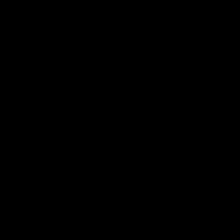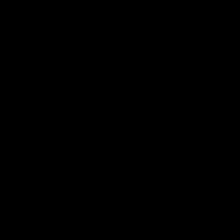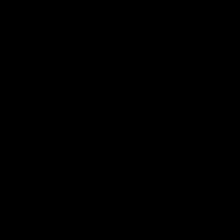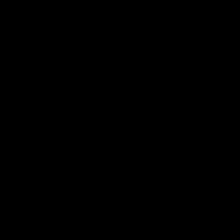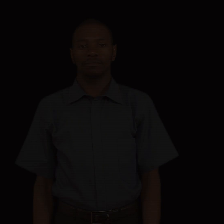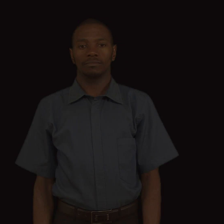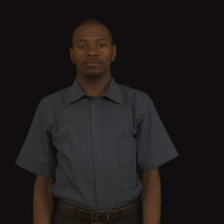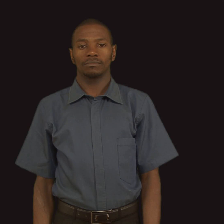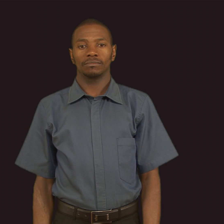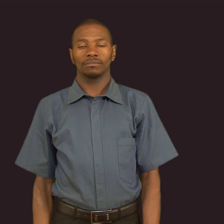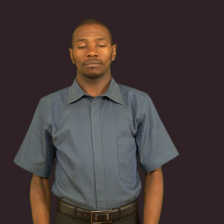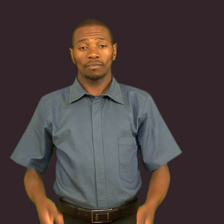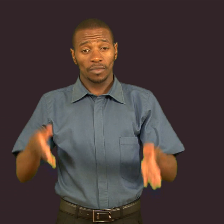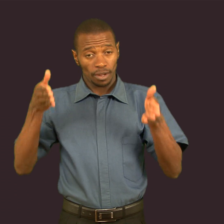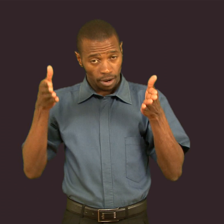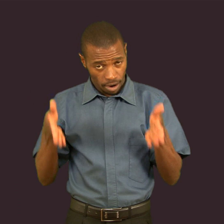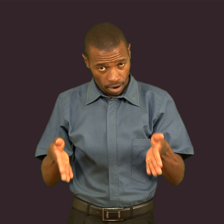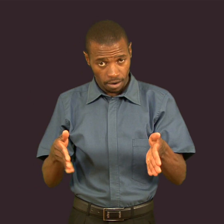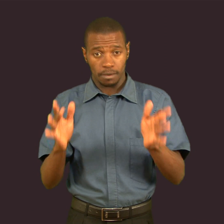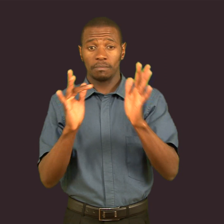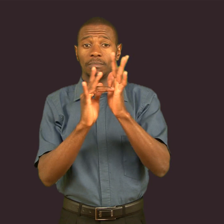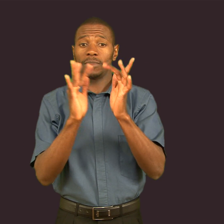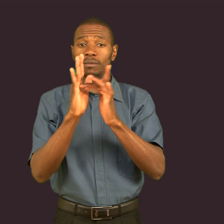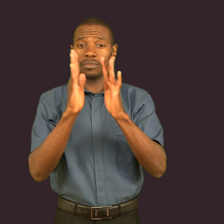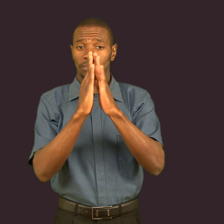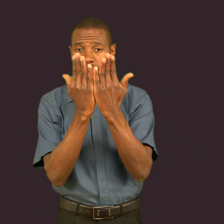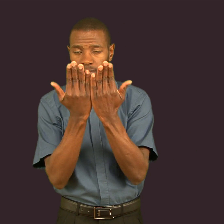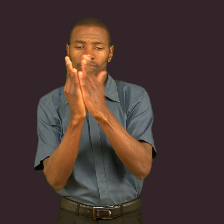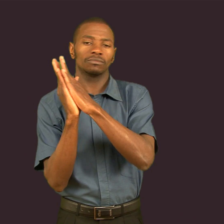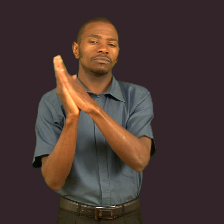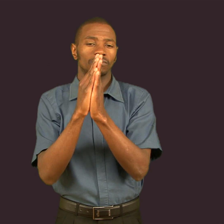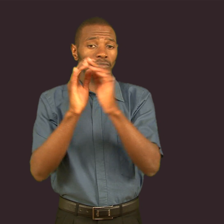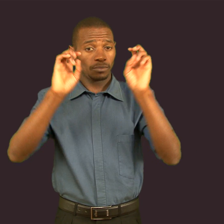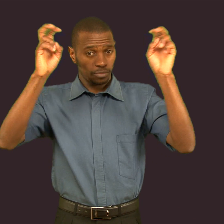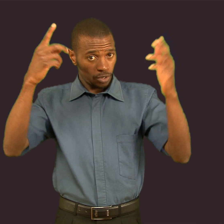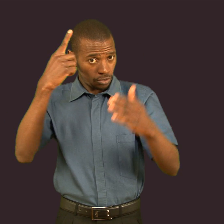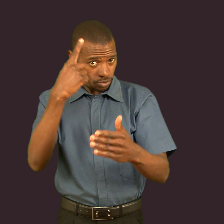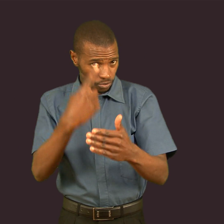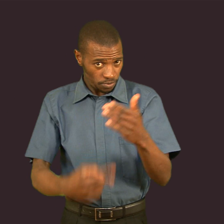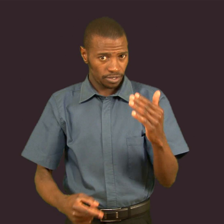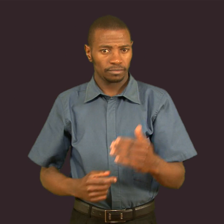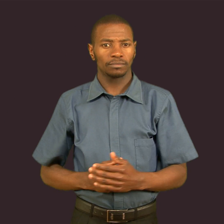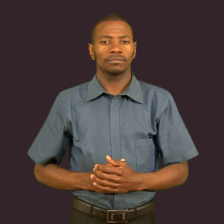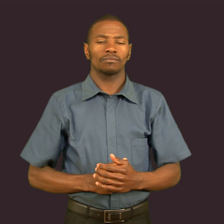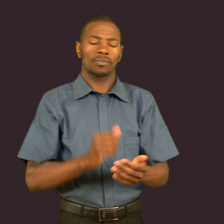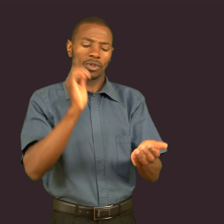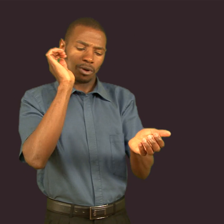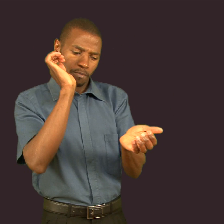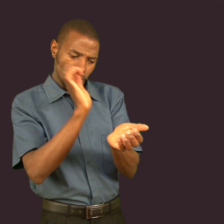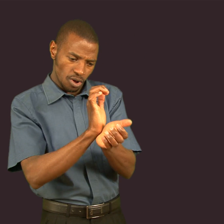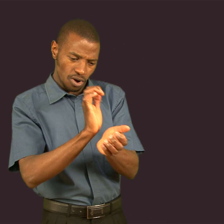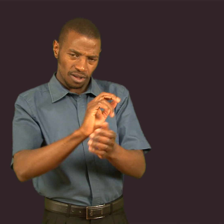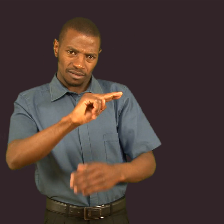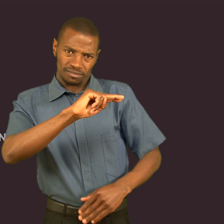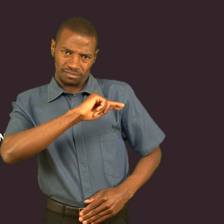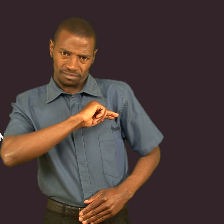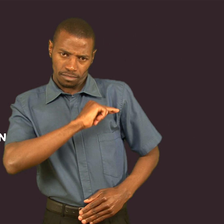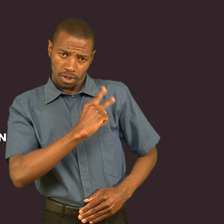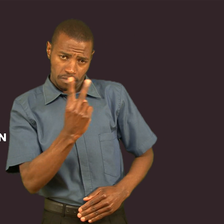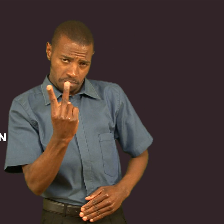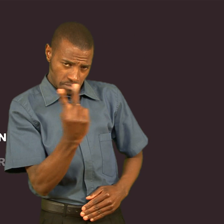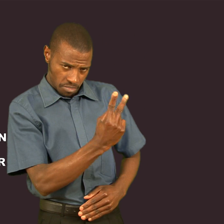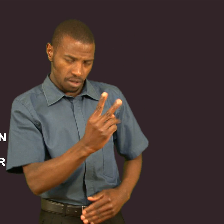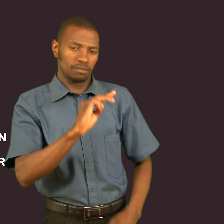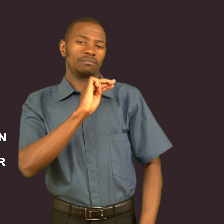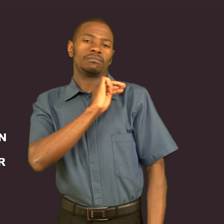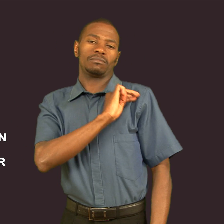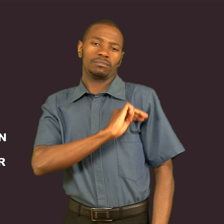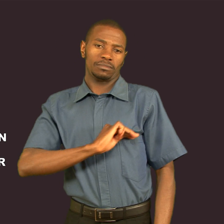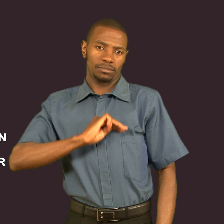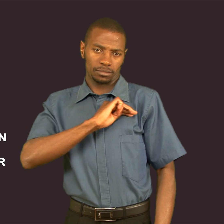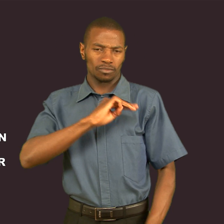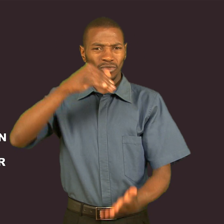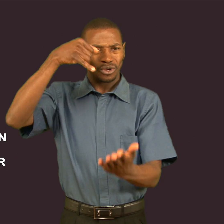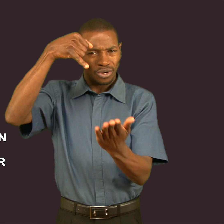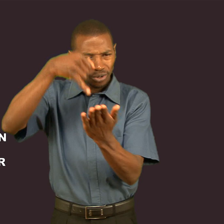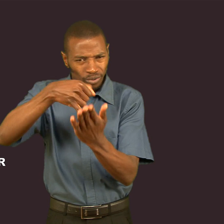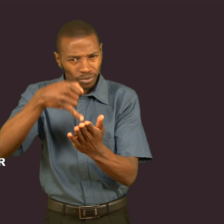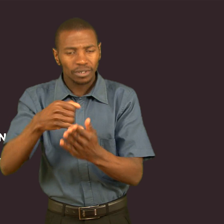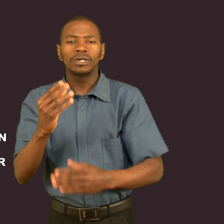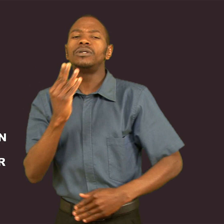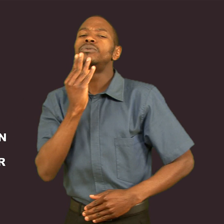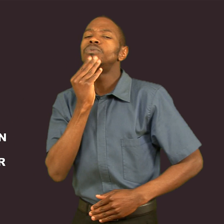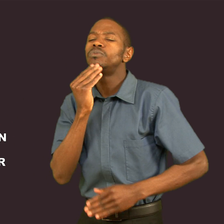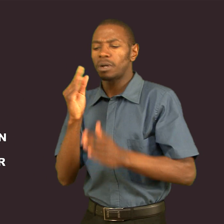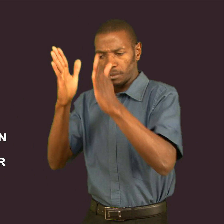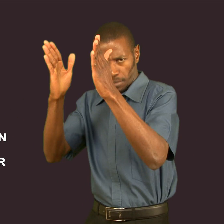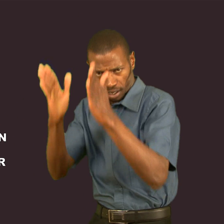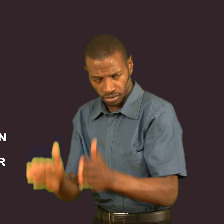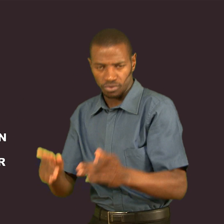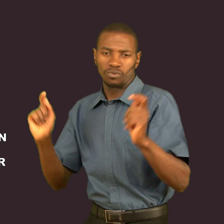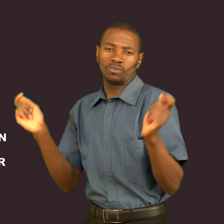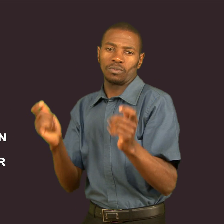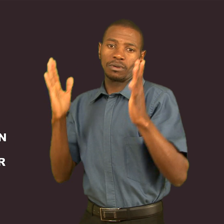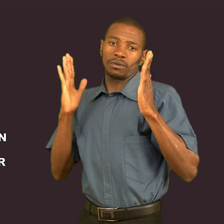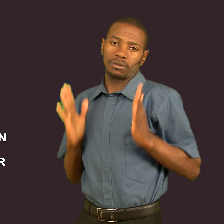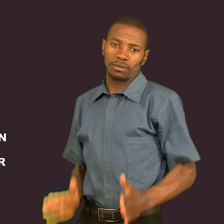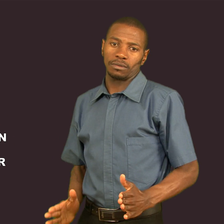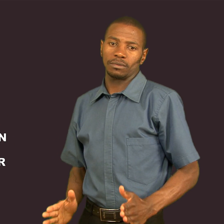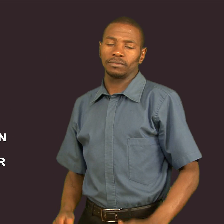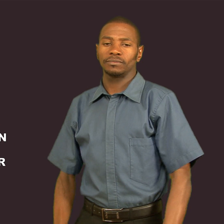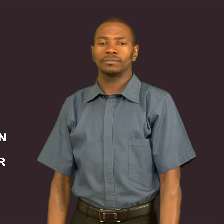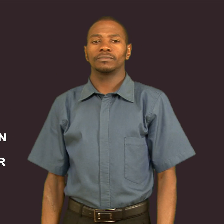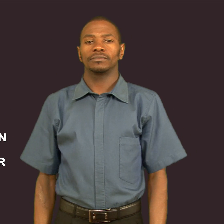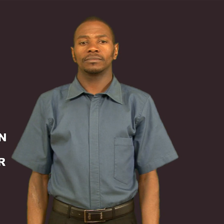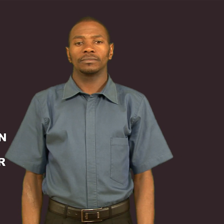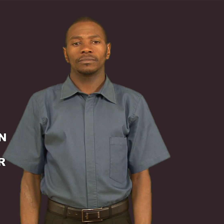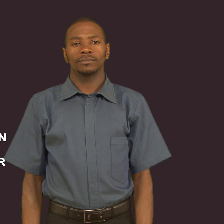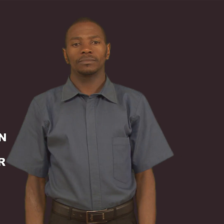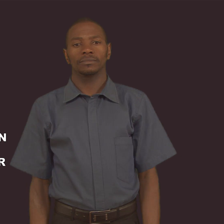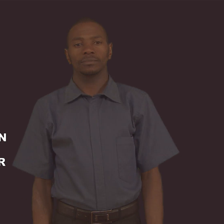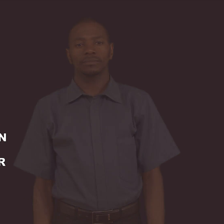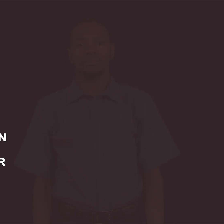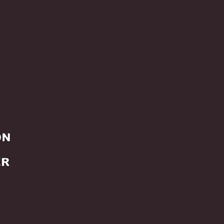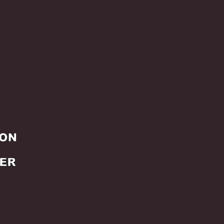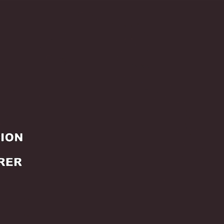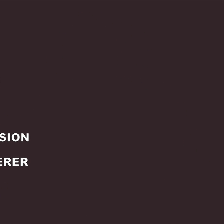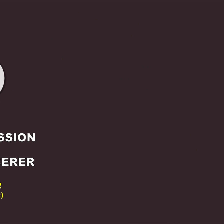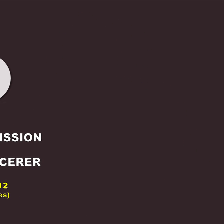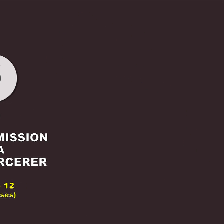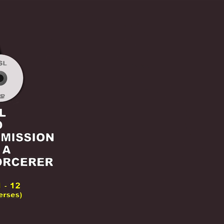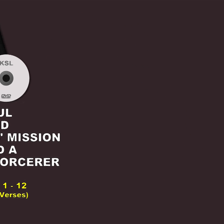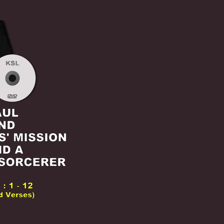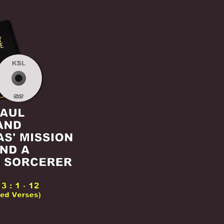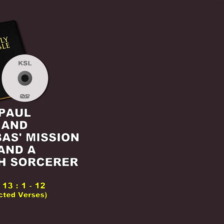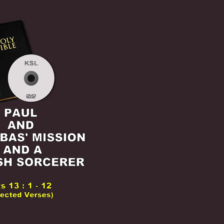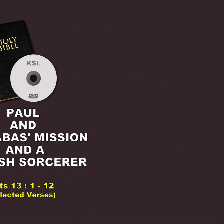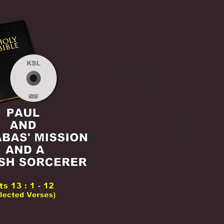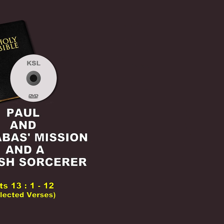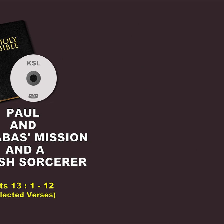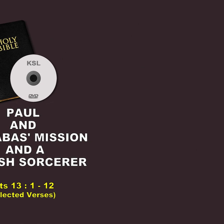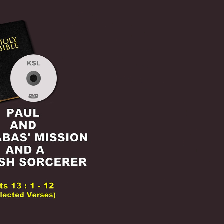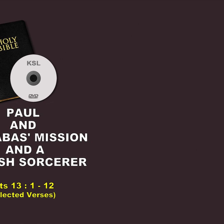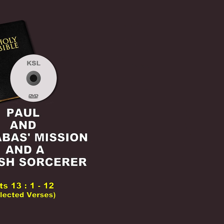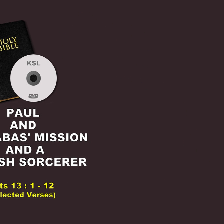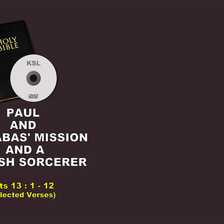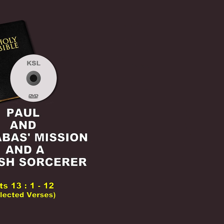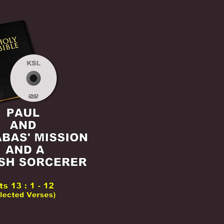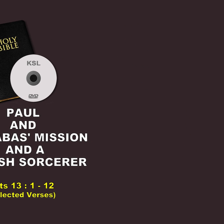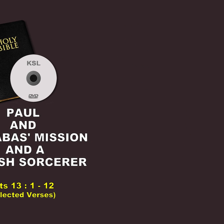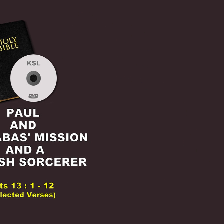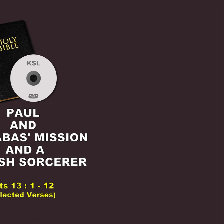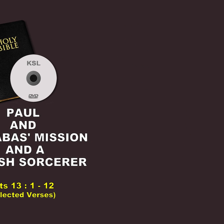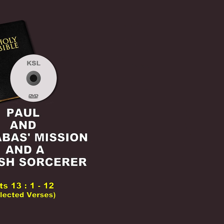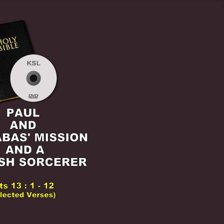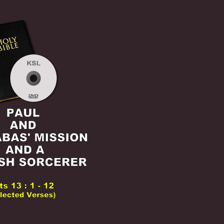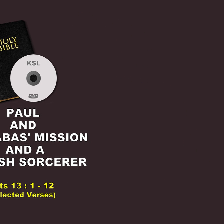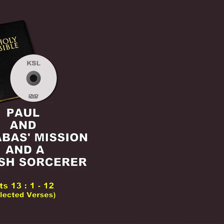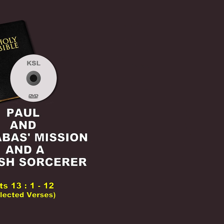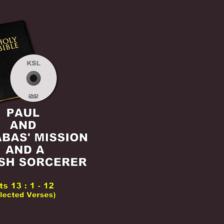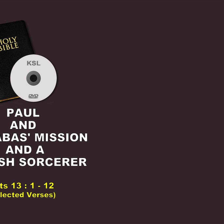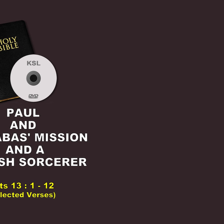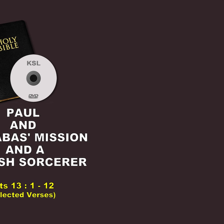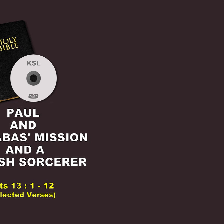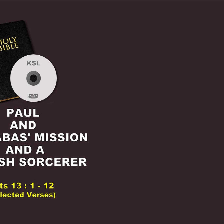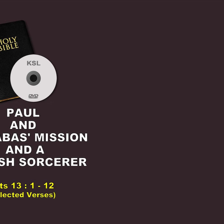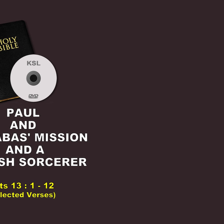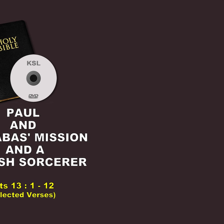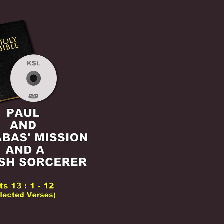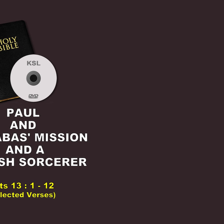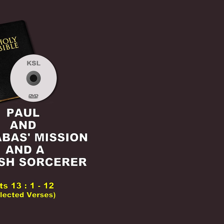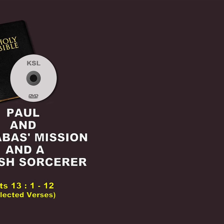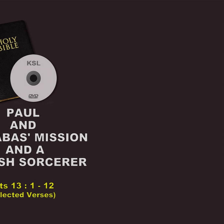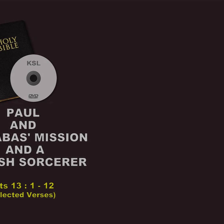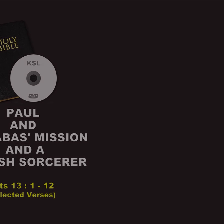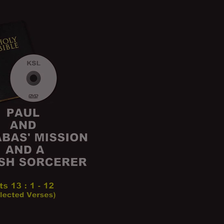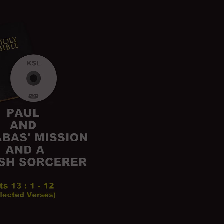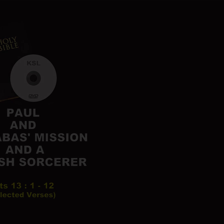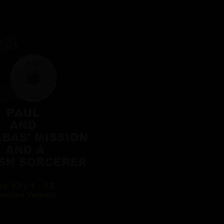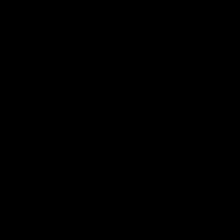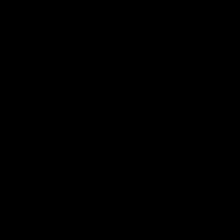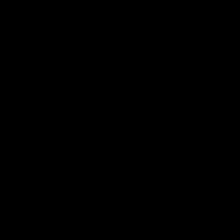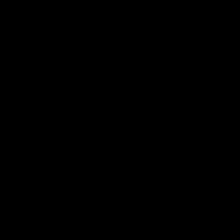Paul and Barnabas' mission and a Jewish sorcerer